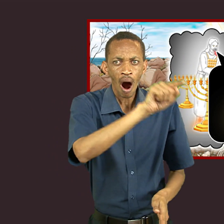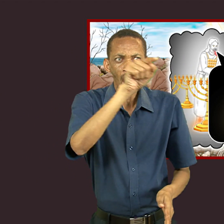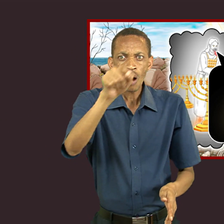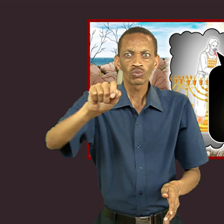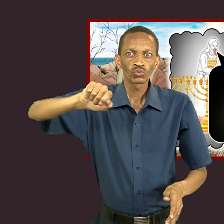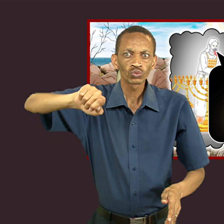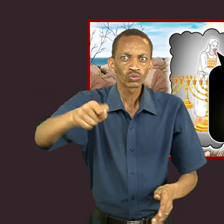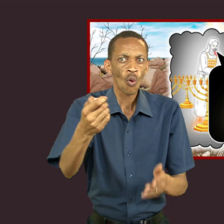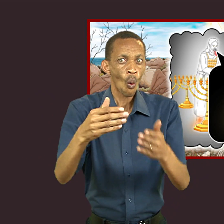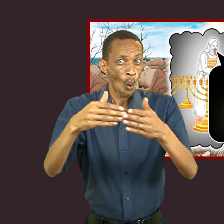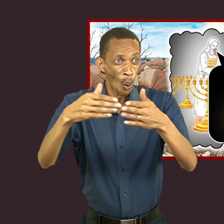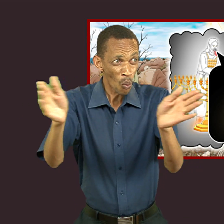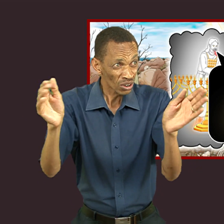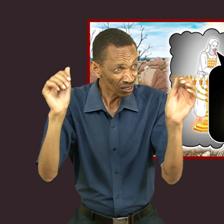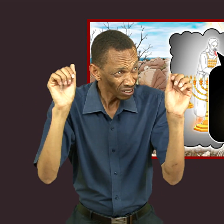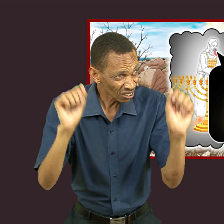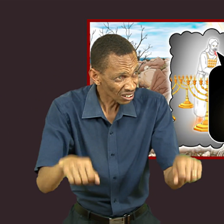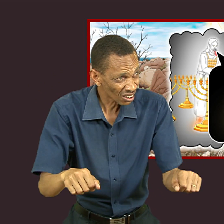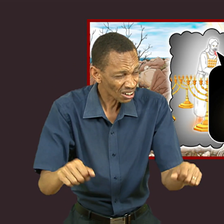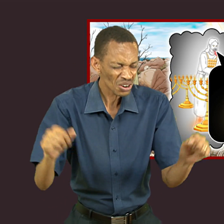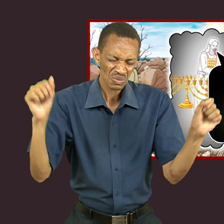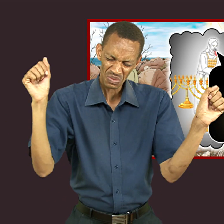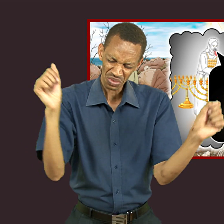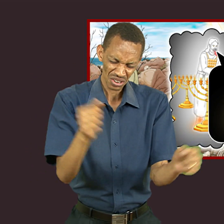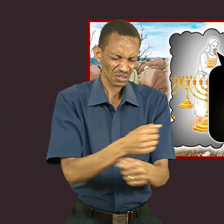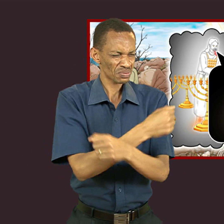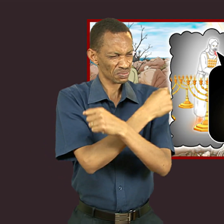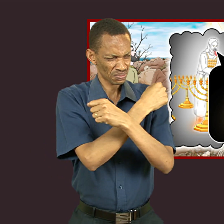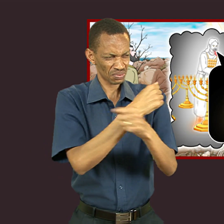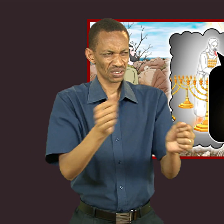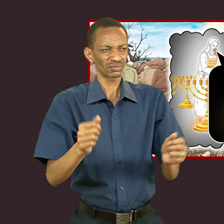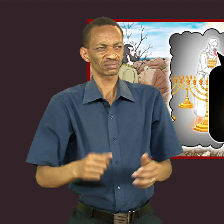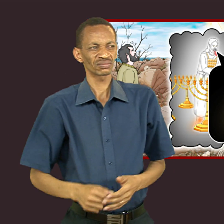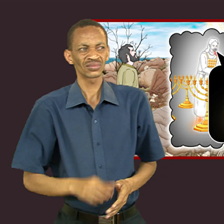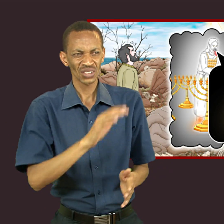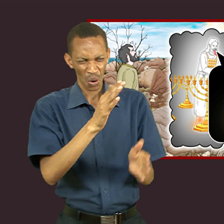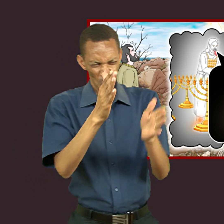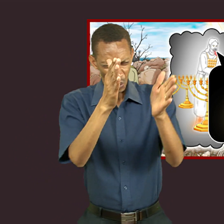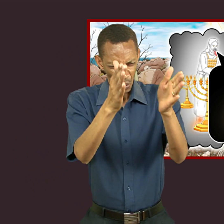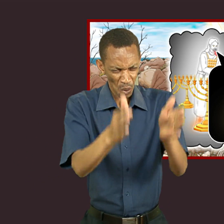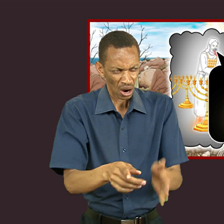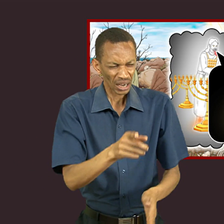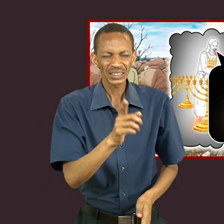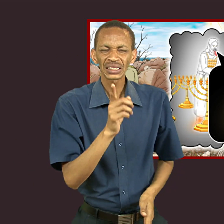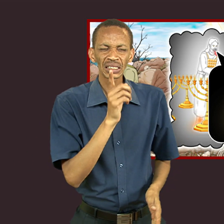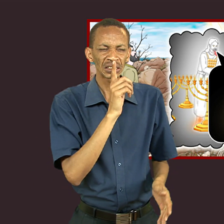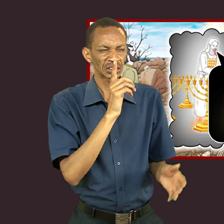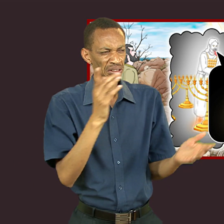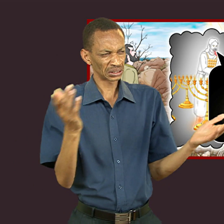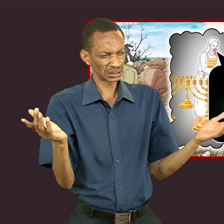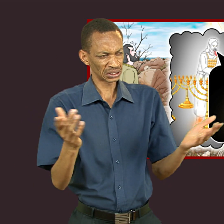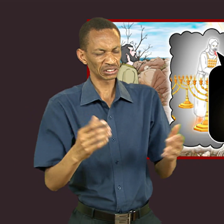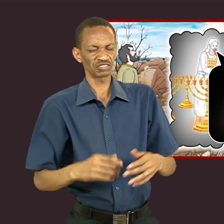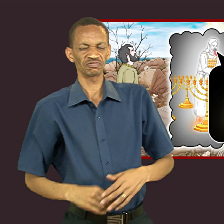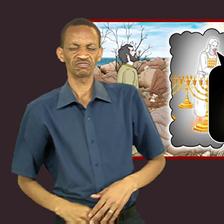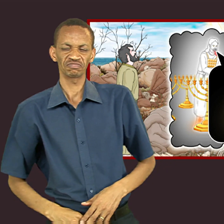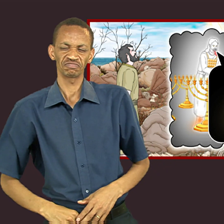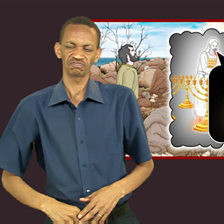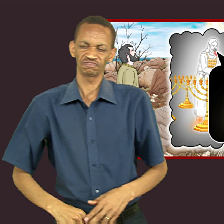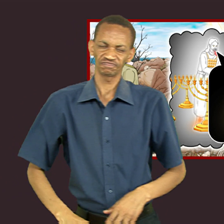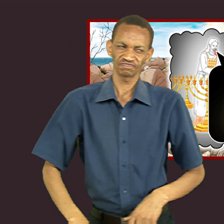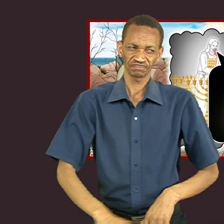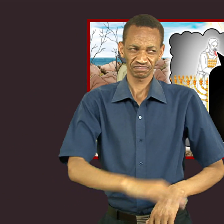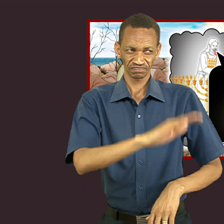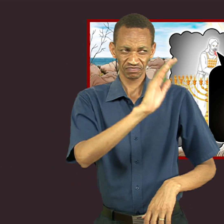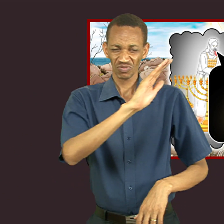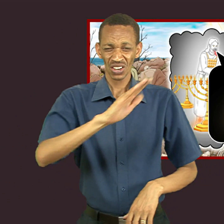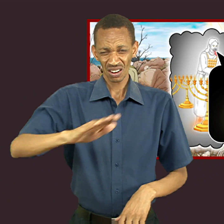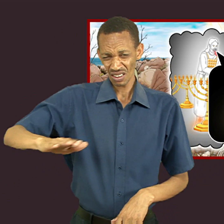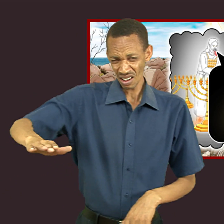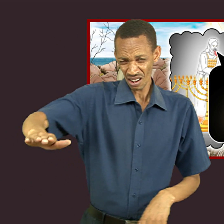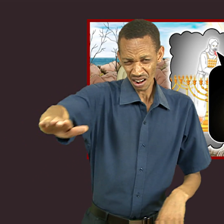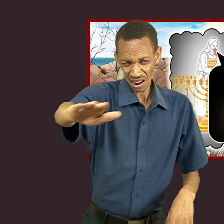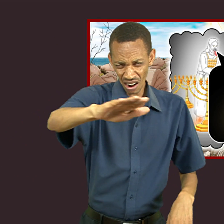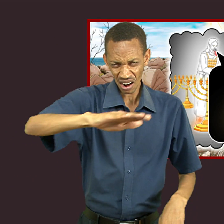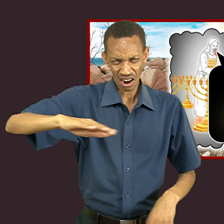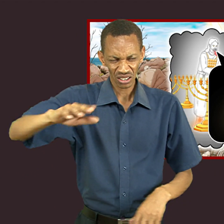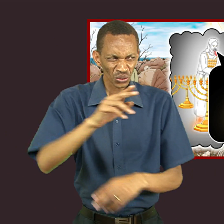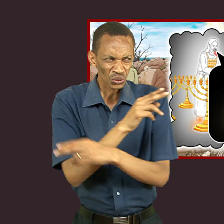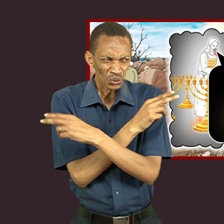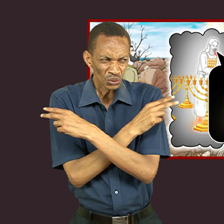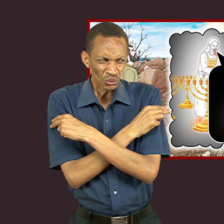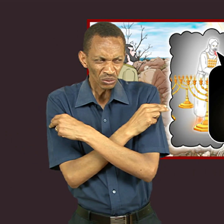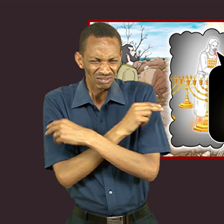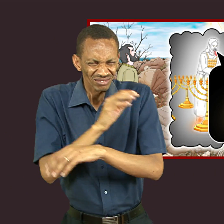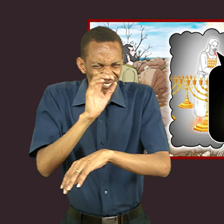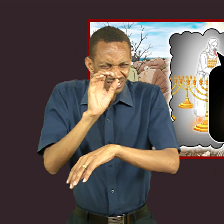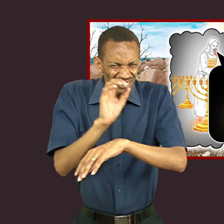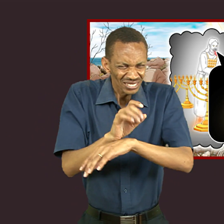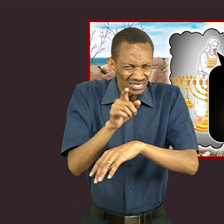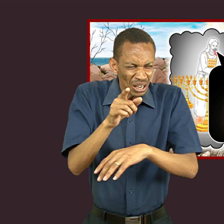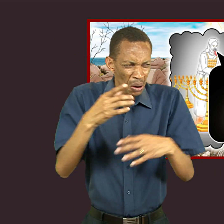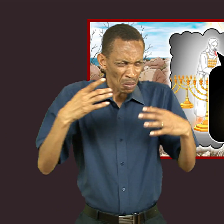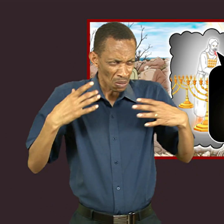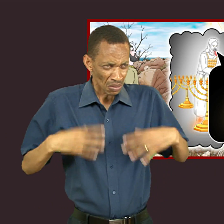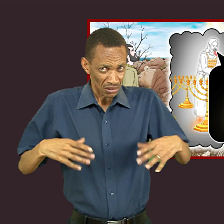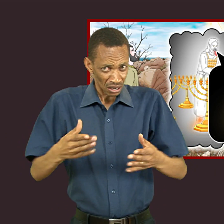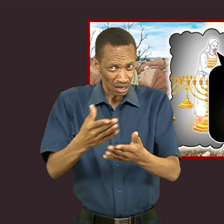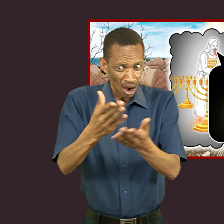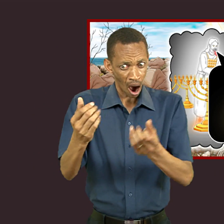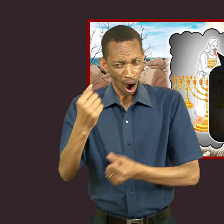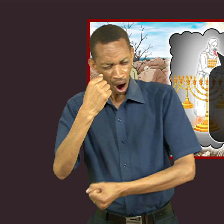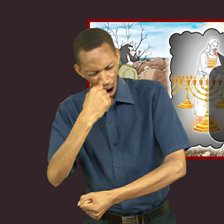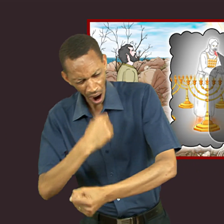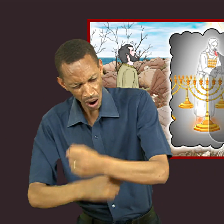I know your deeds.